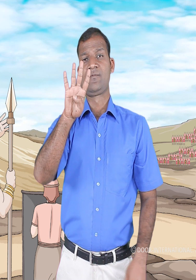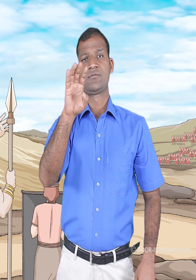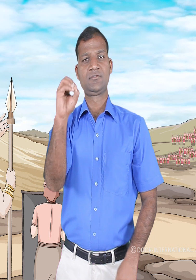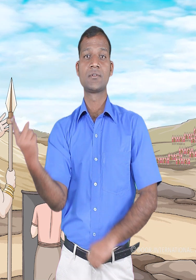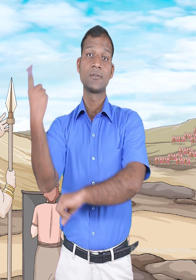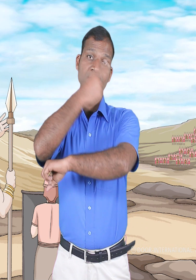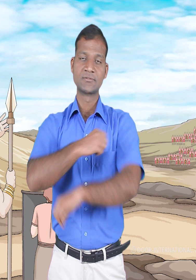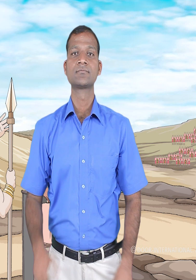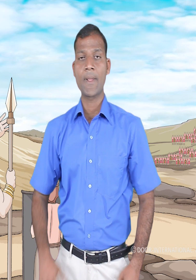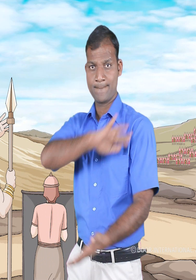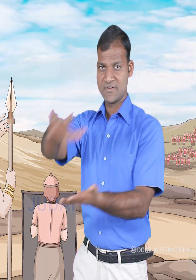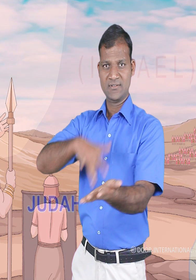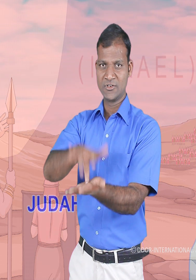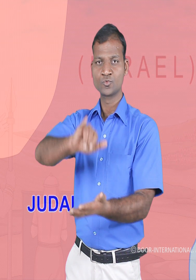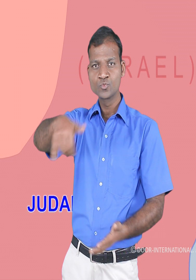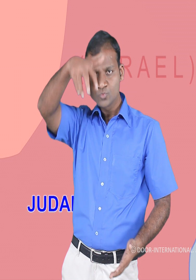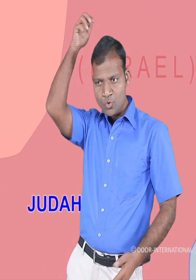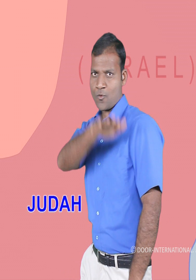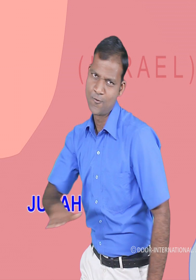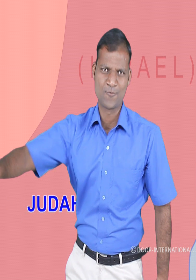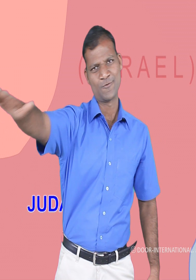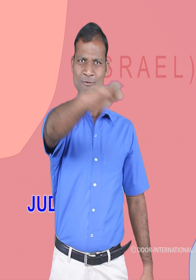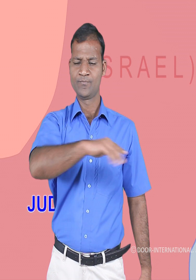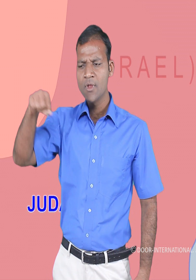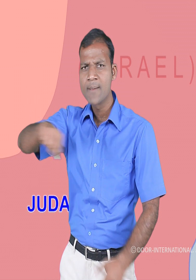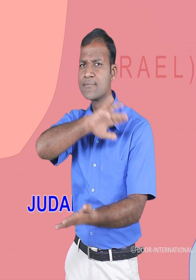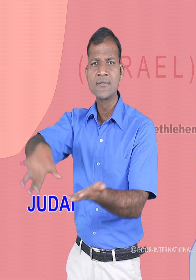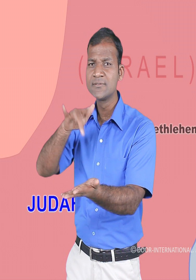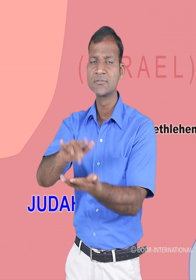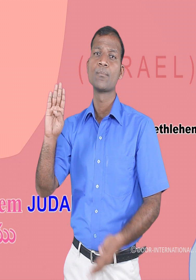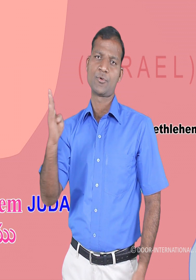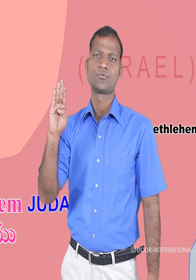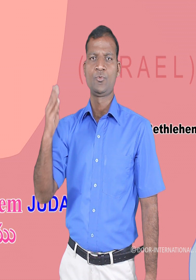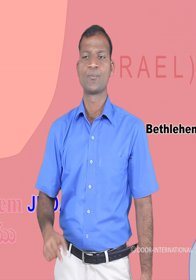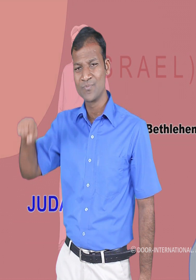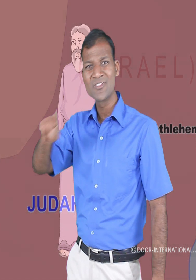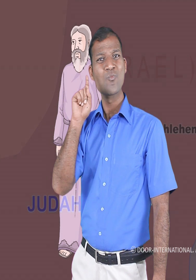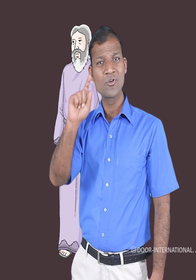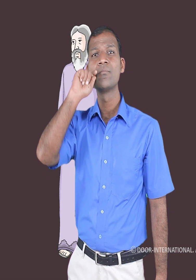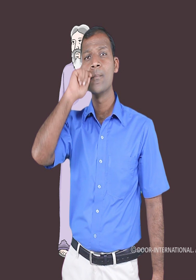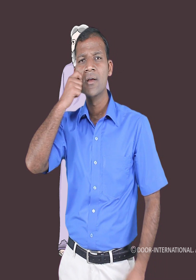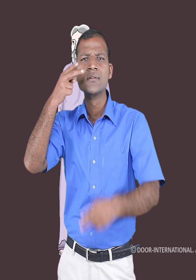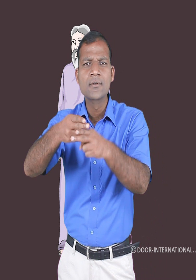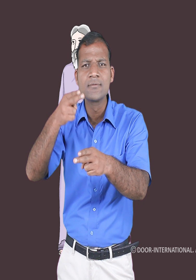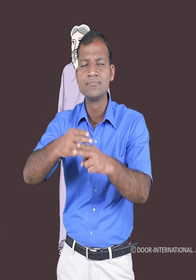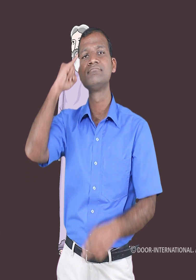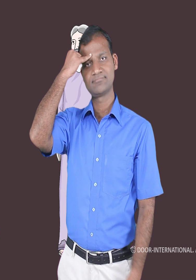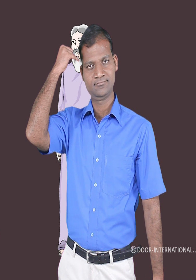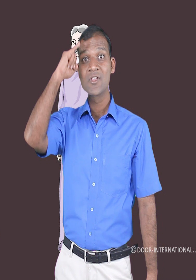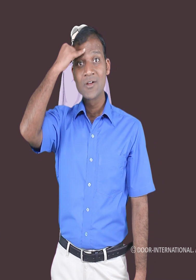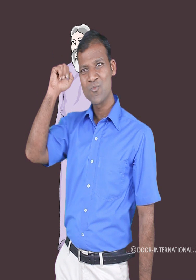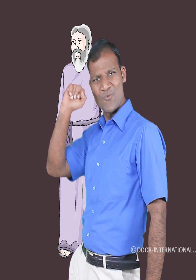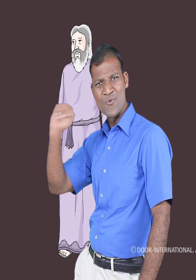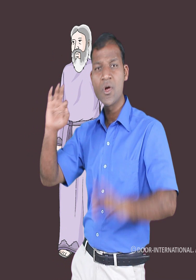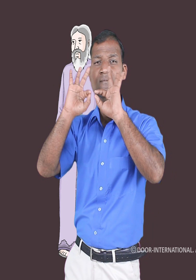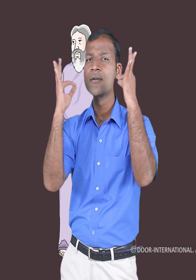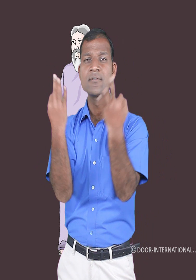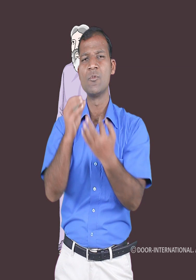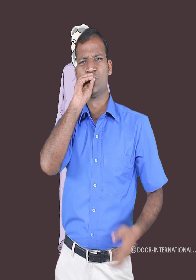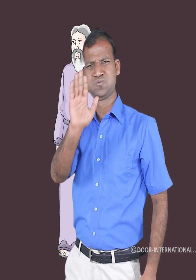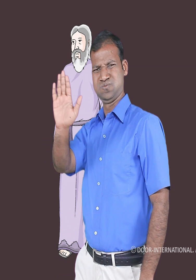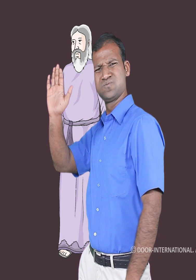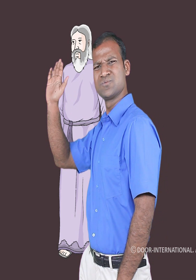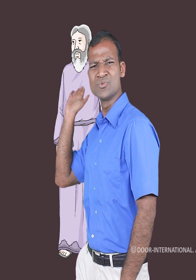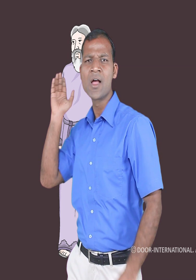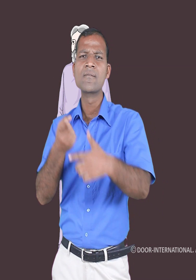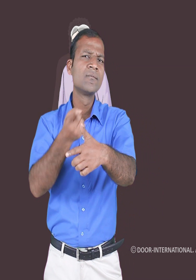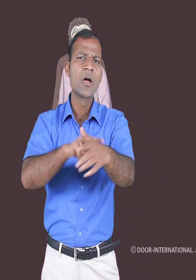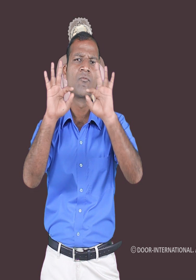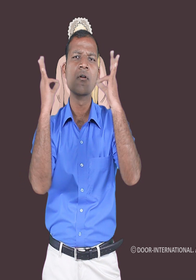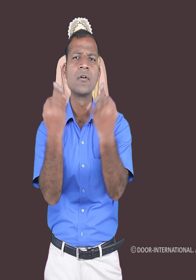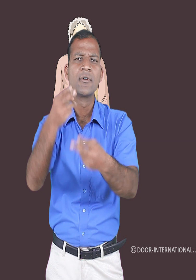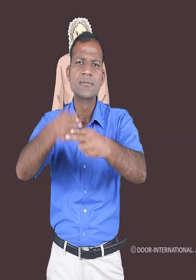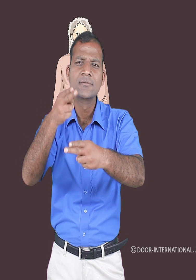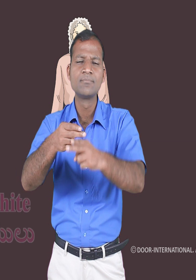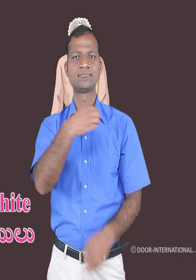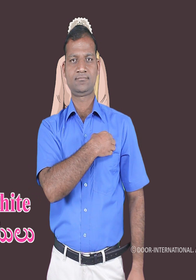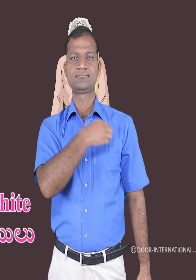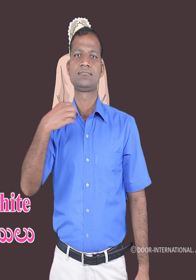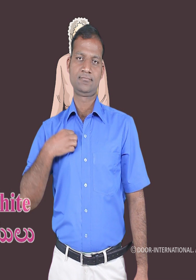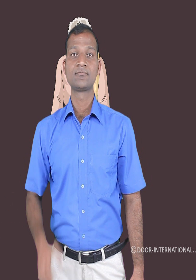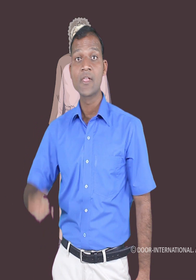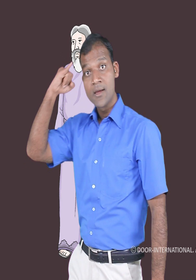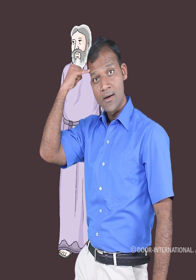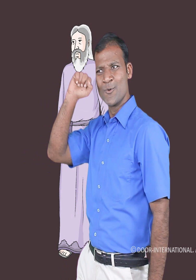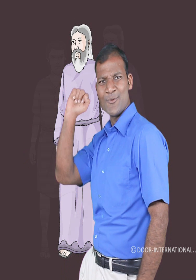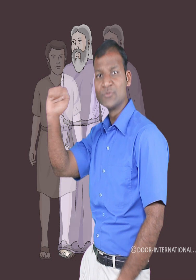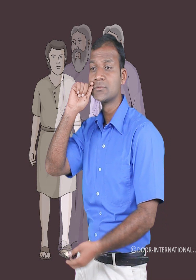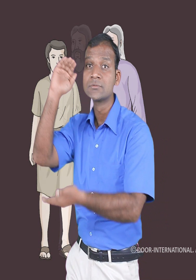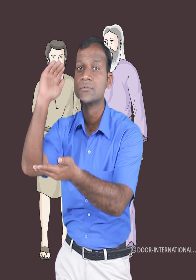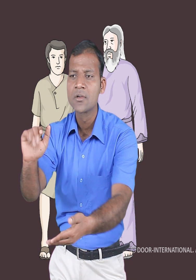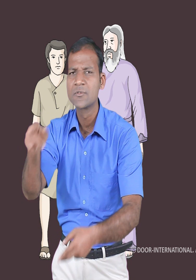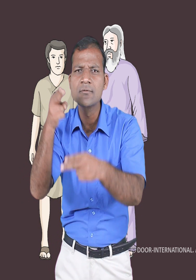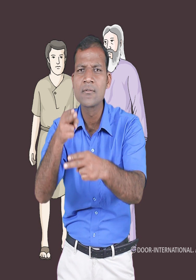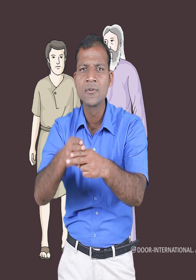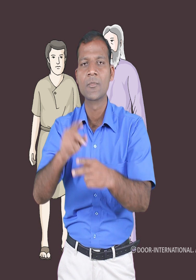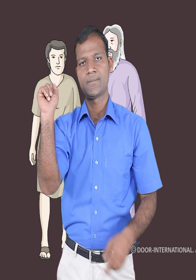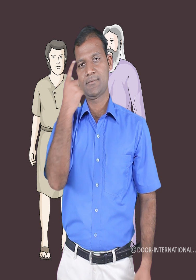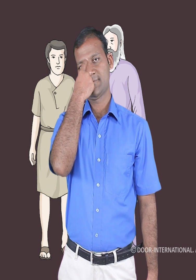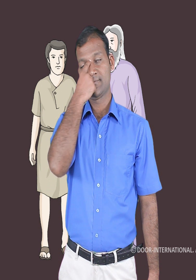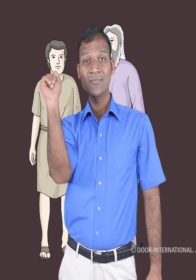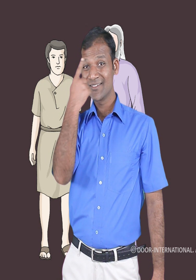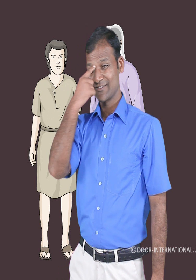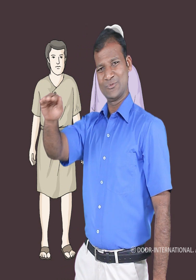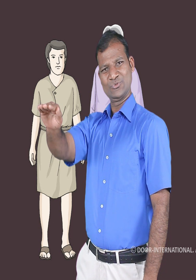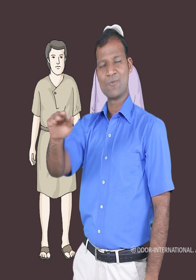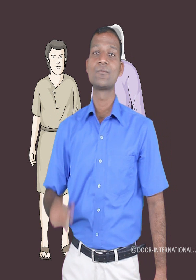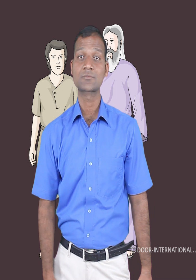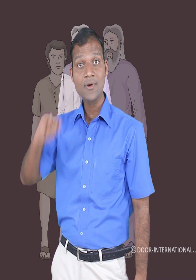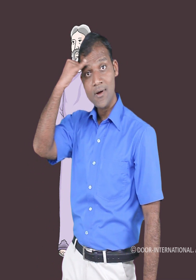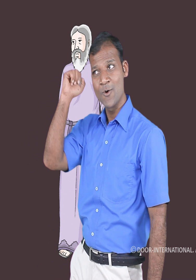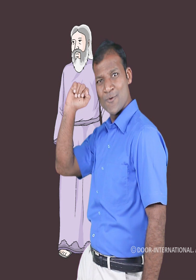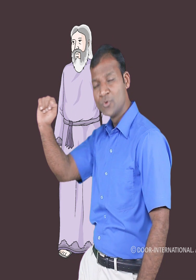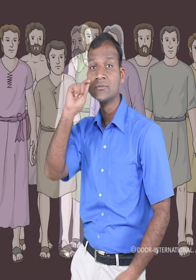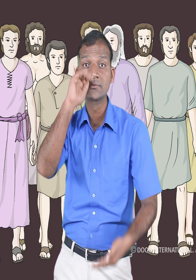Now David was the son of a man named Jesse, an Ephrathite from Bethlehem of Judah who had eight sons in the days of Saul.